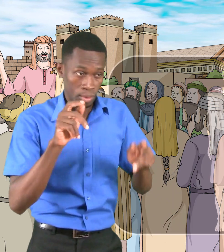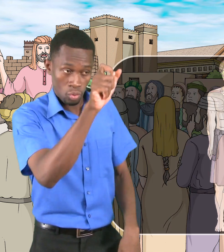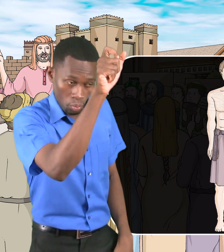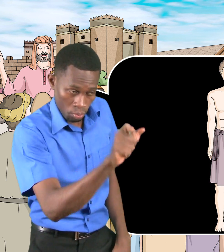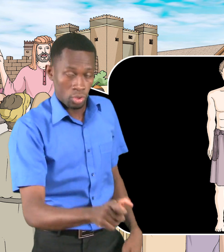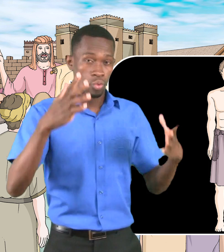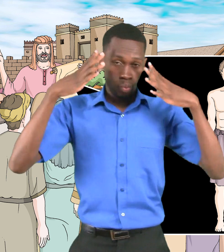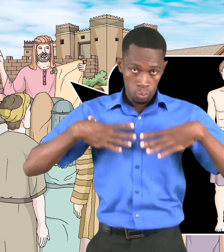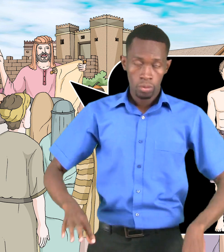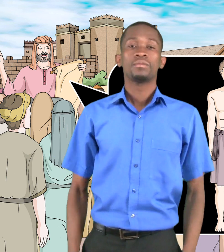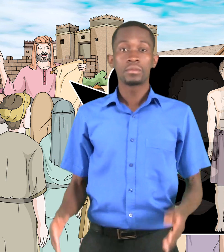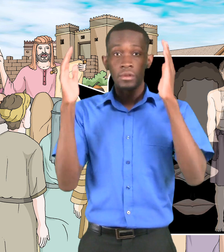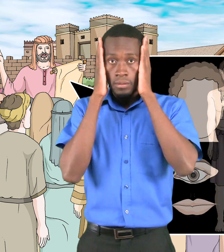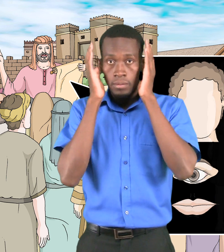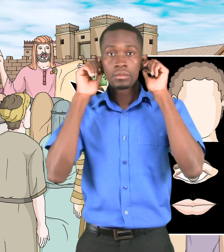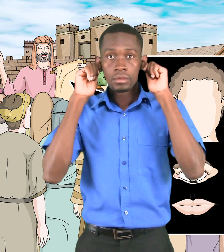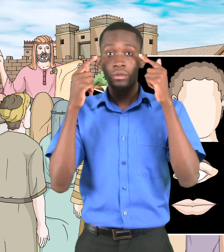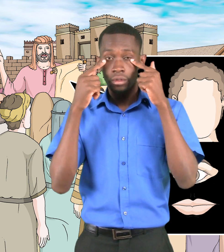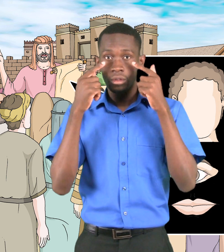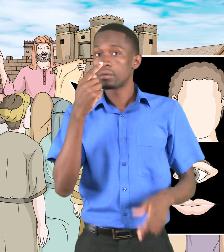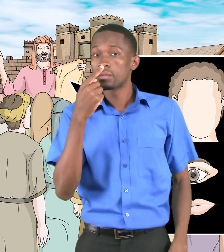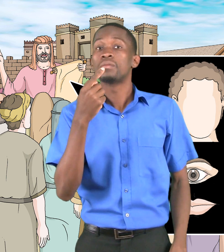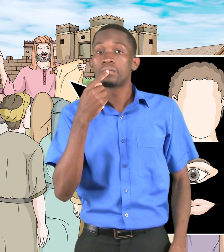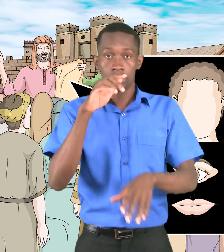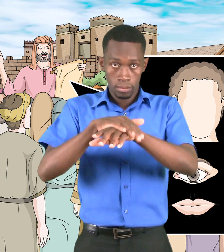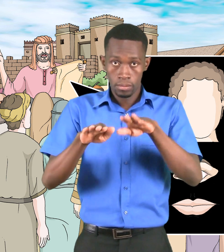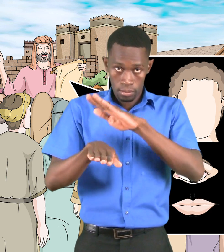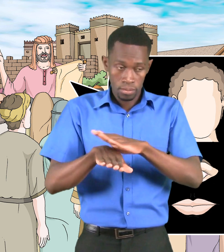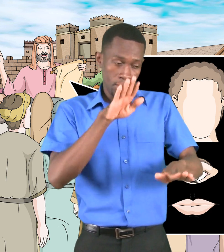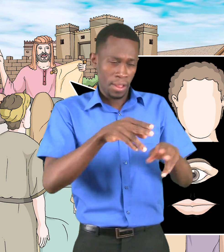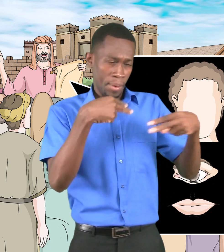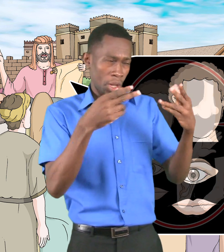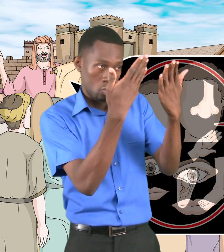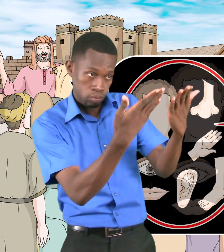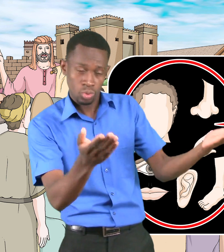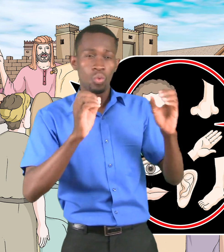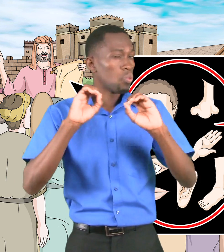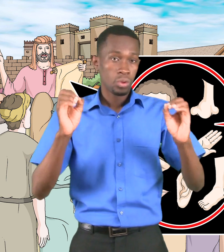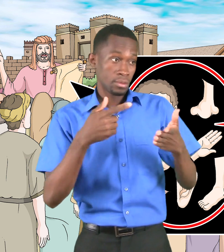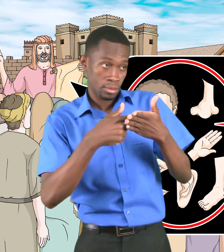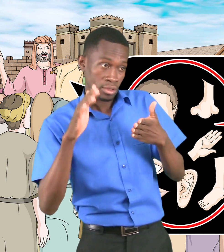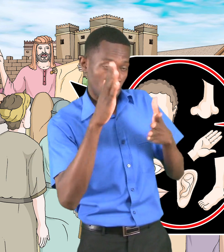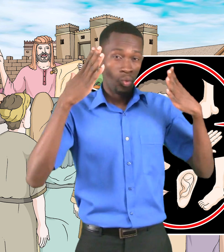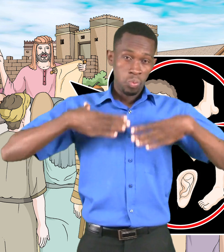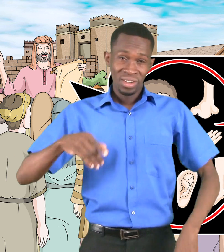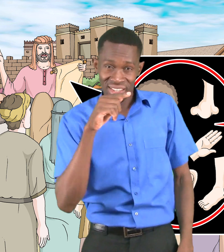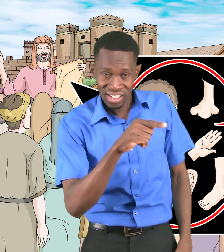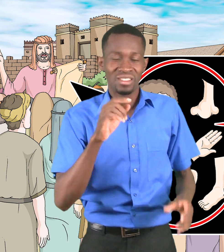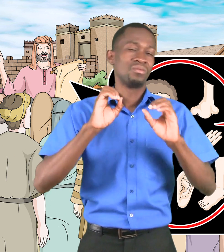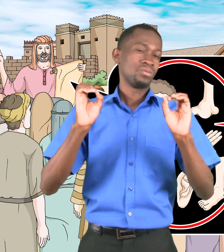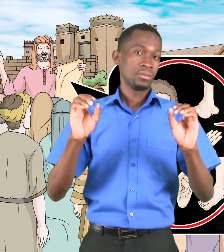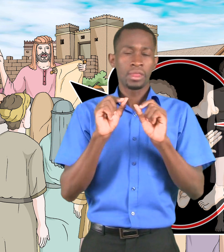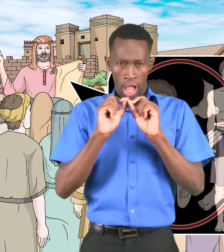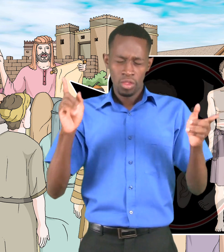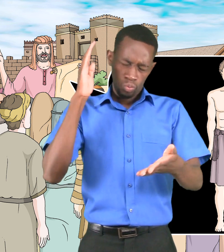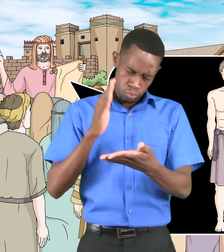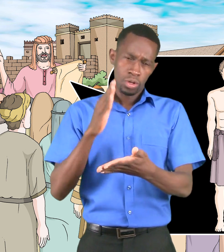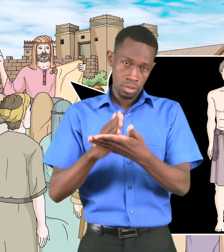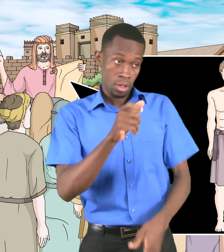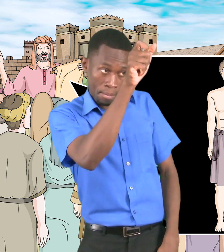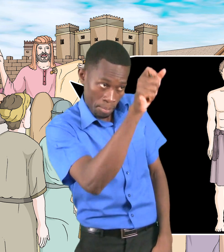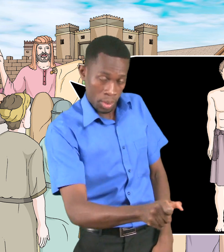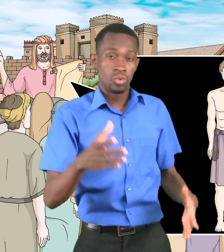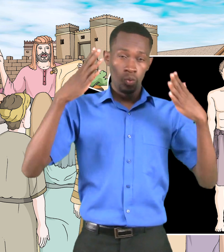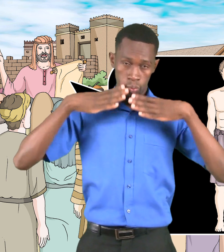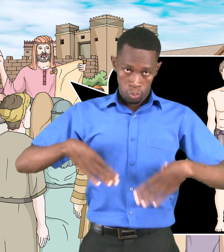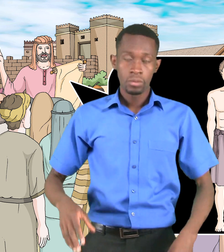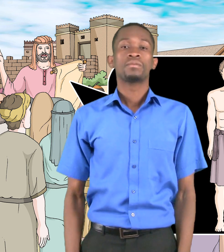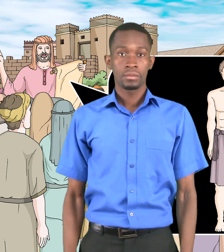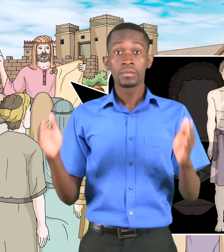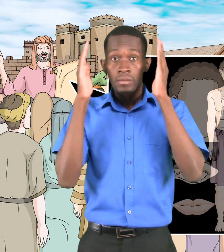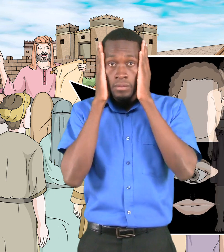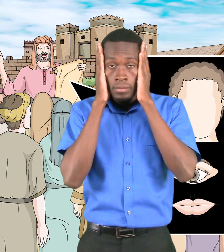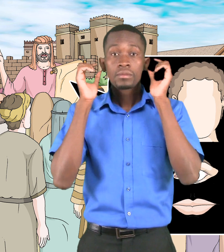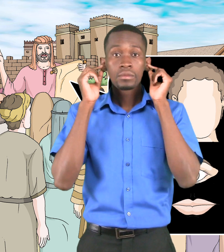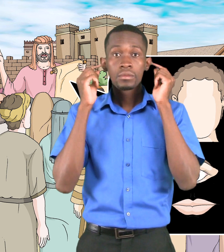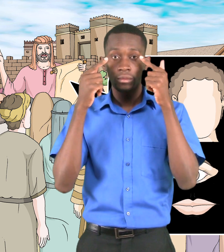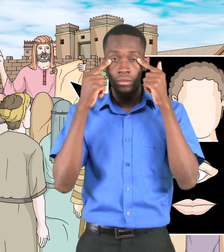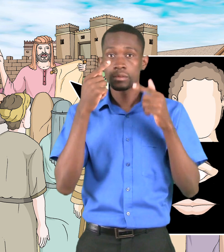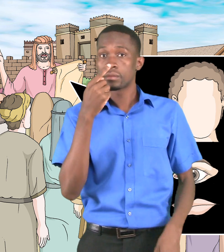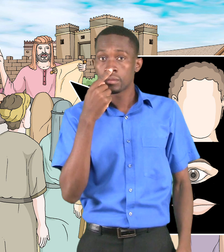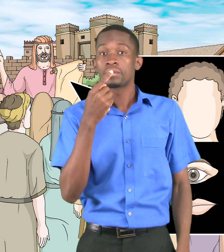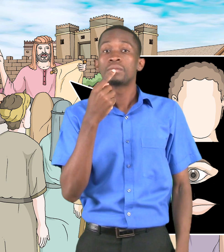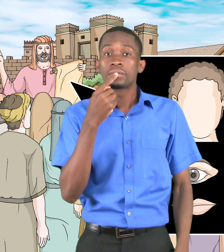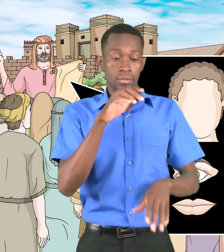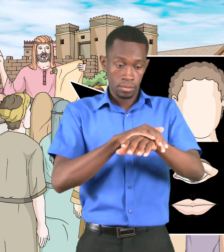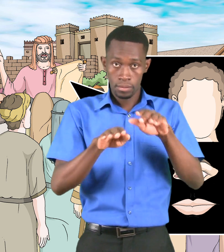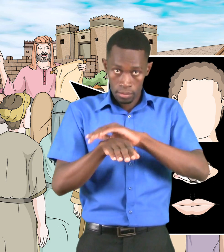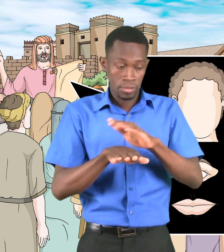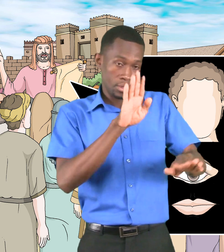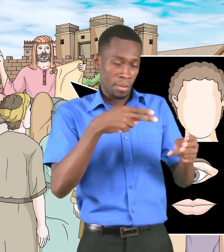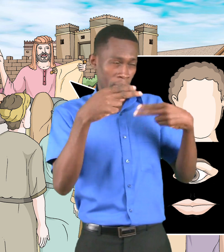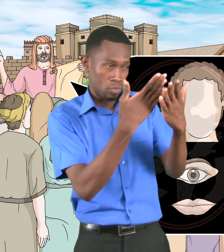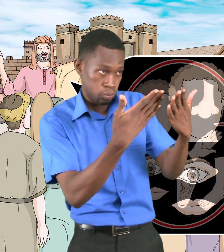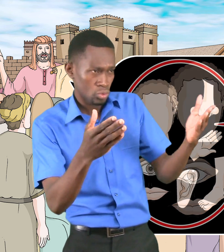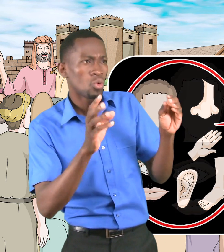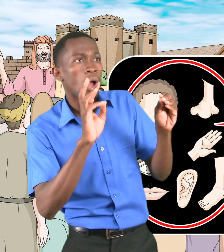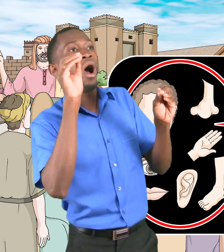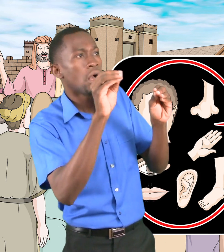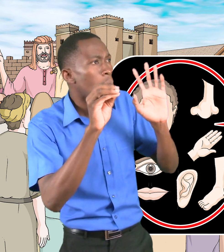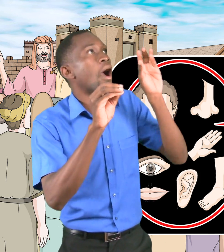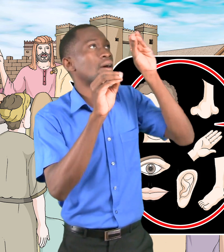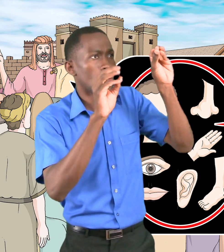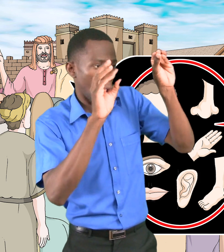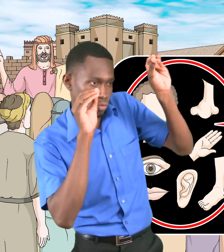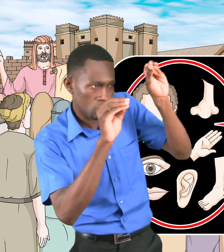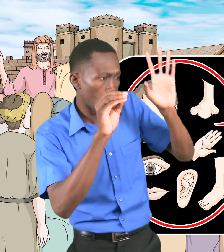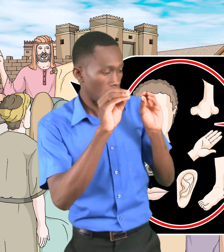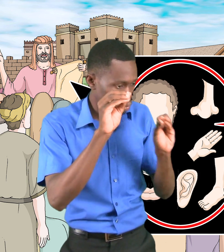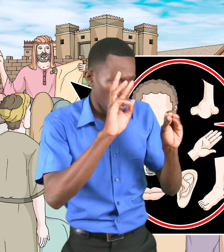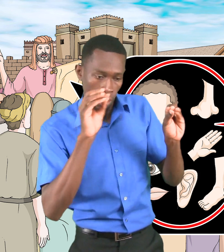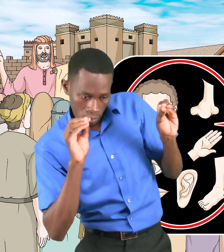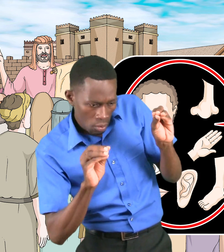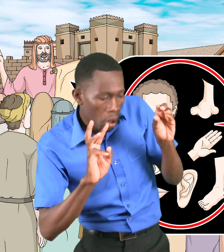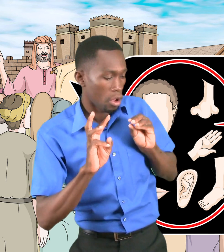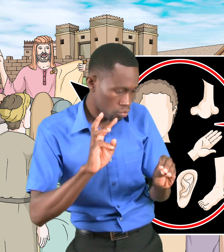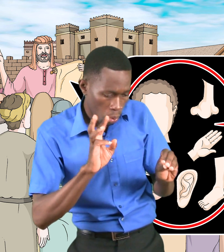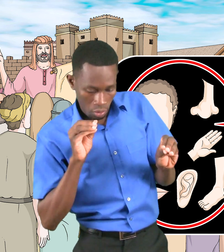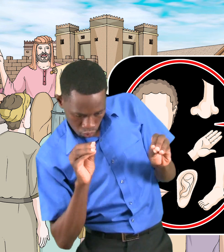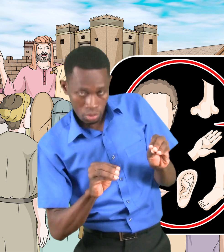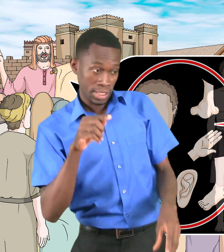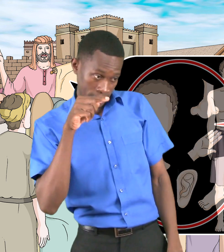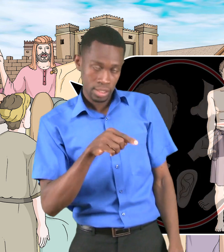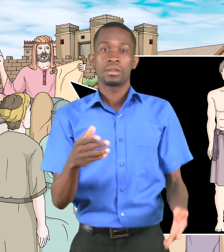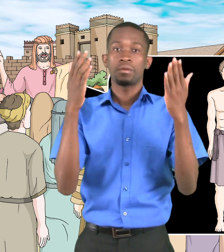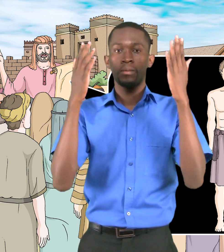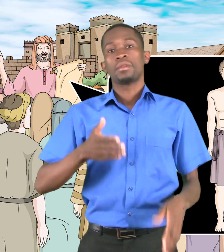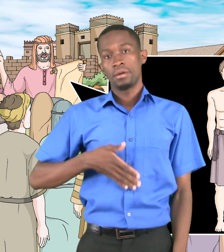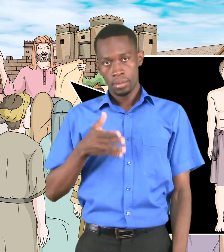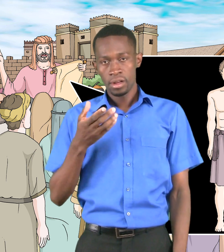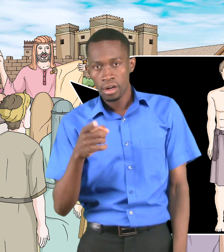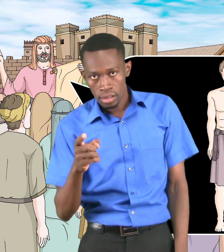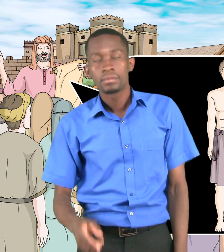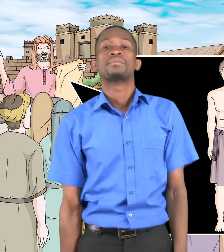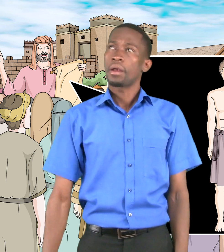But in fact, God has arranged the members of the body, every one of them, according to His design.